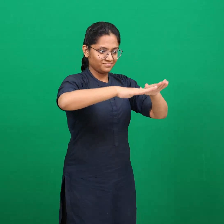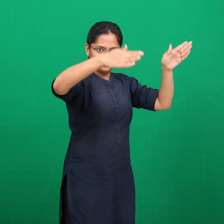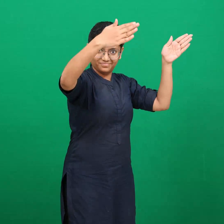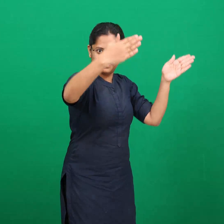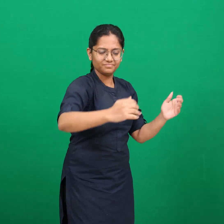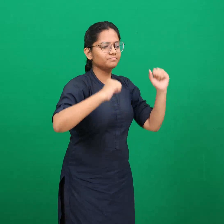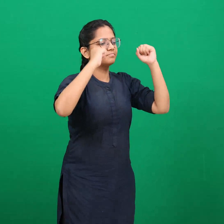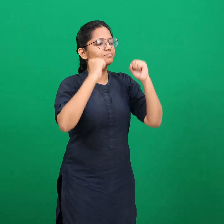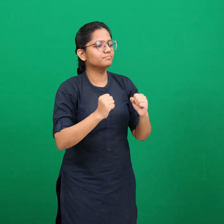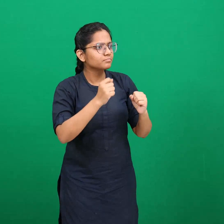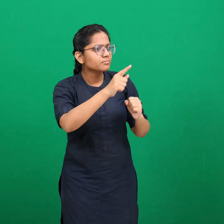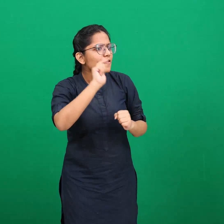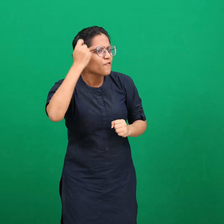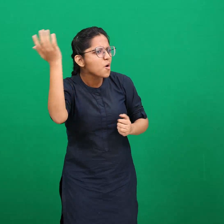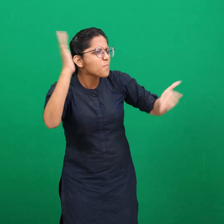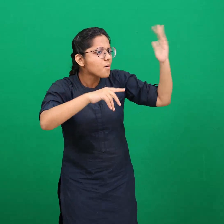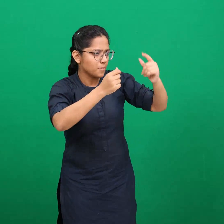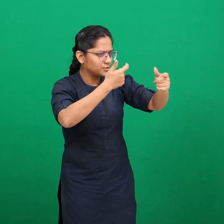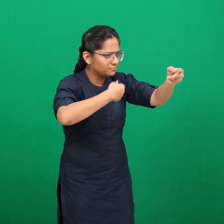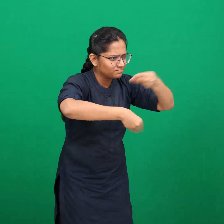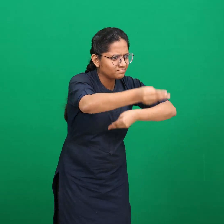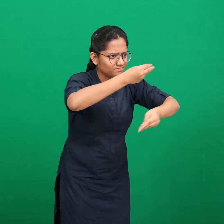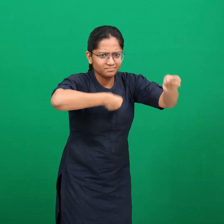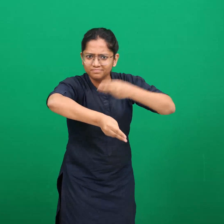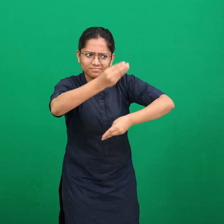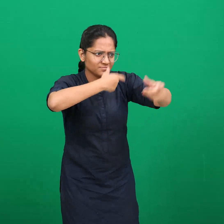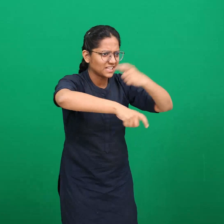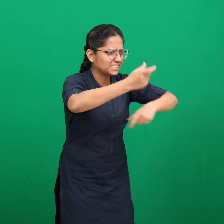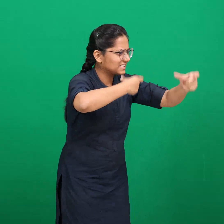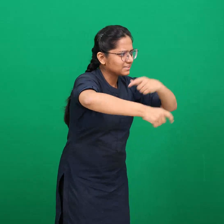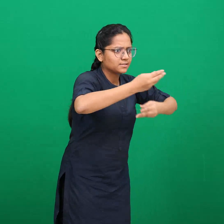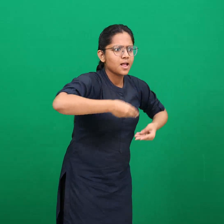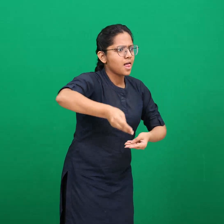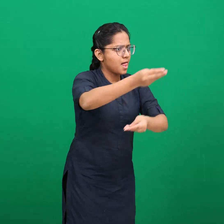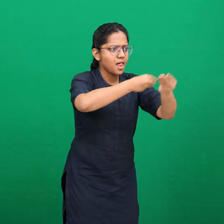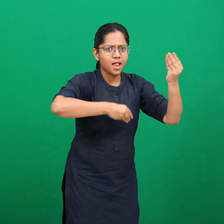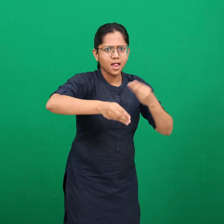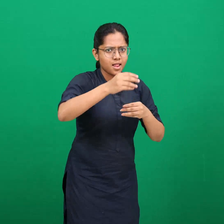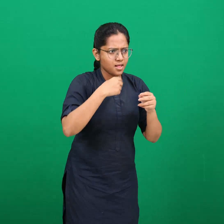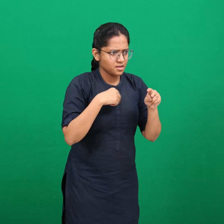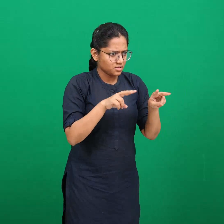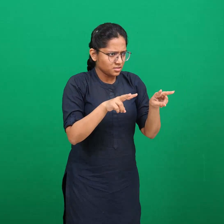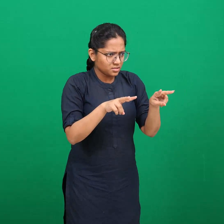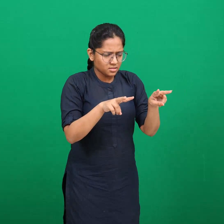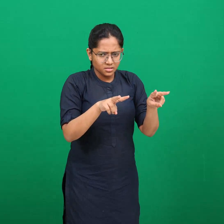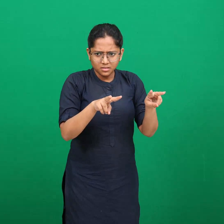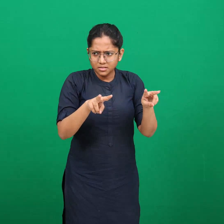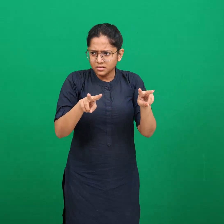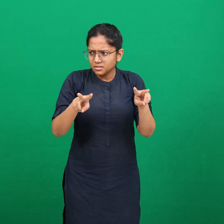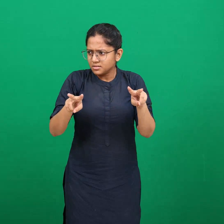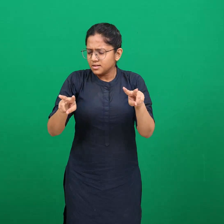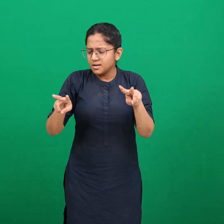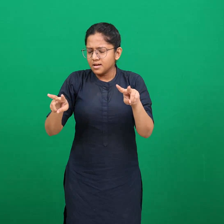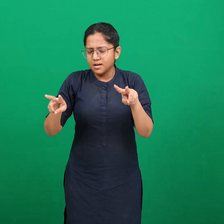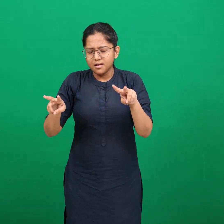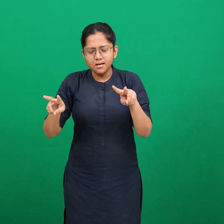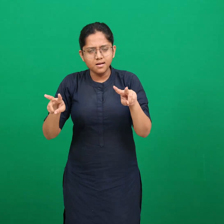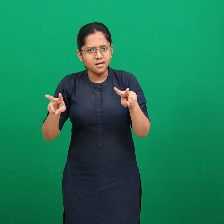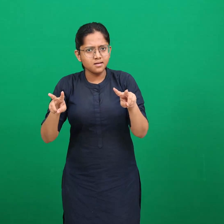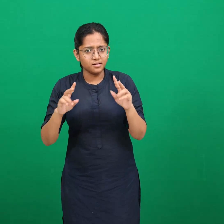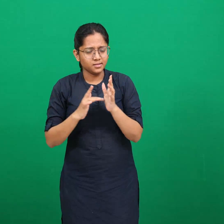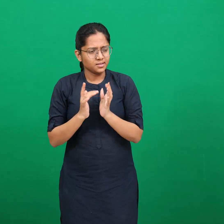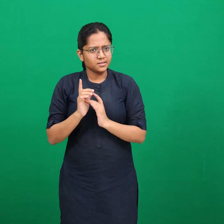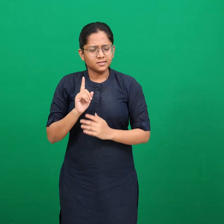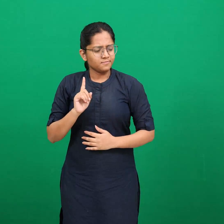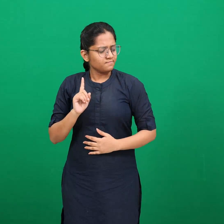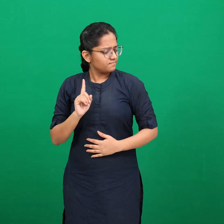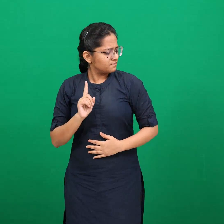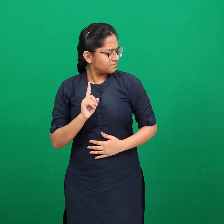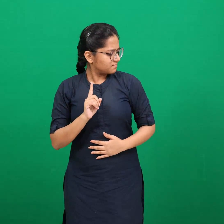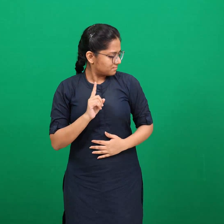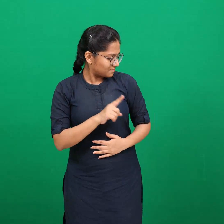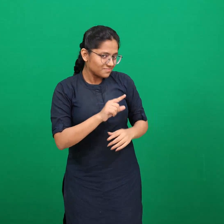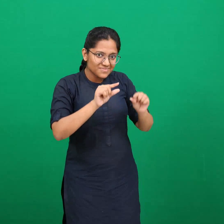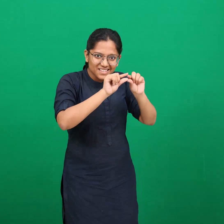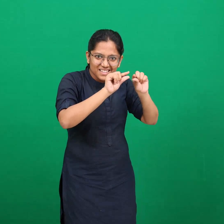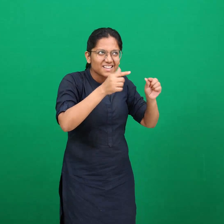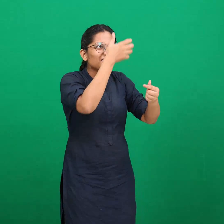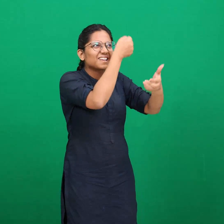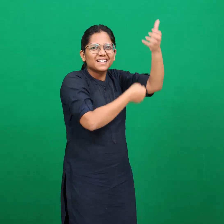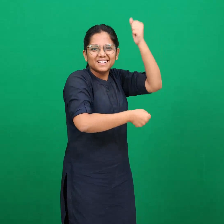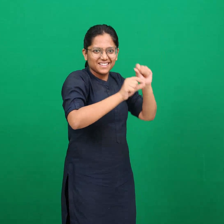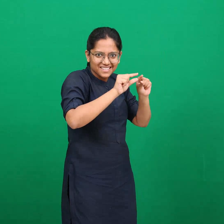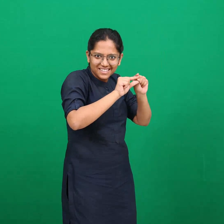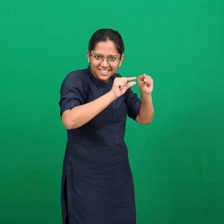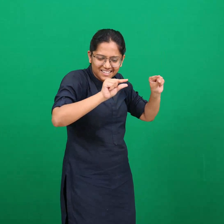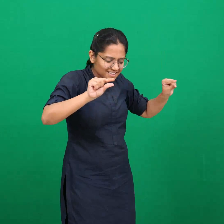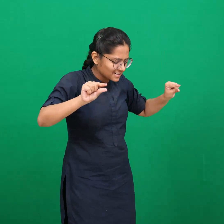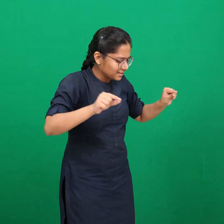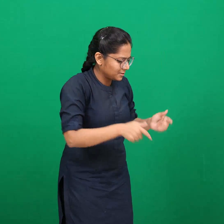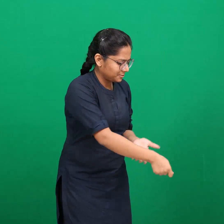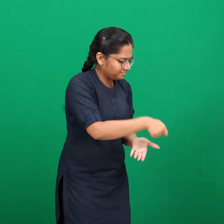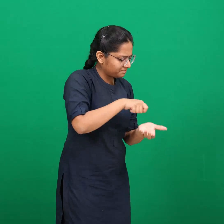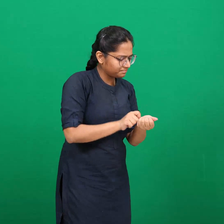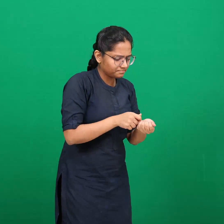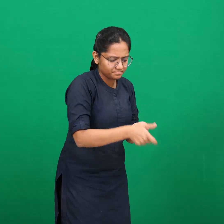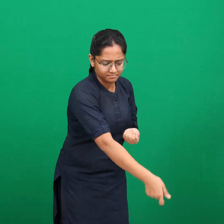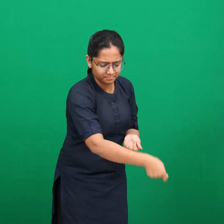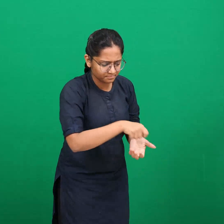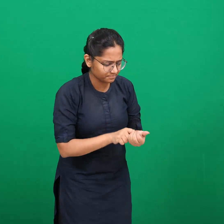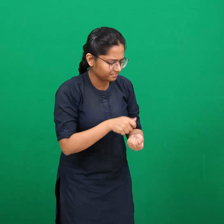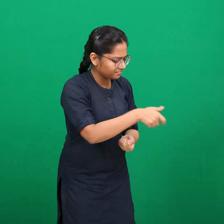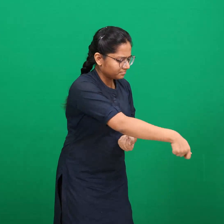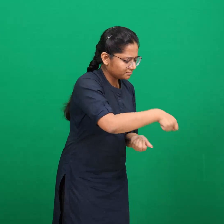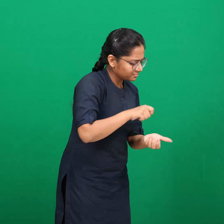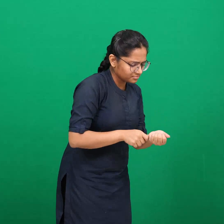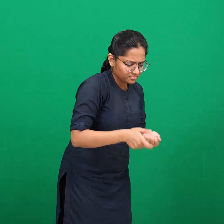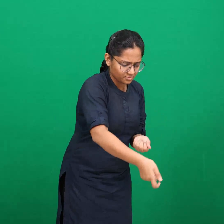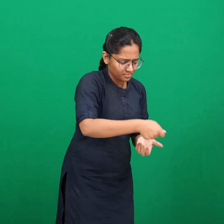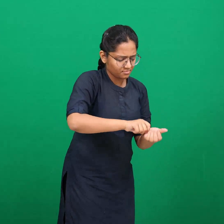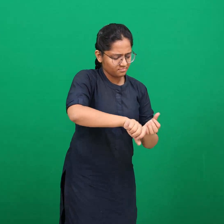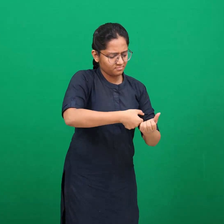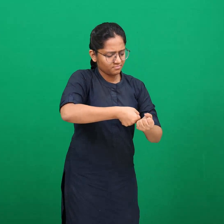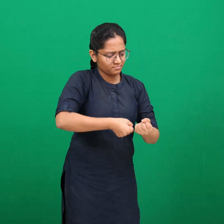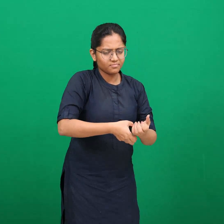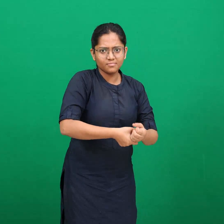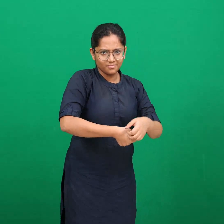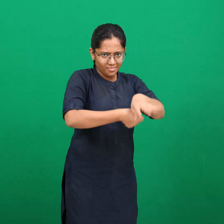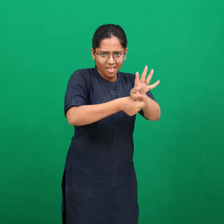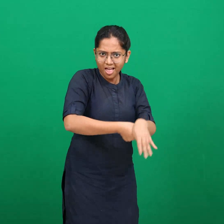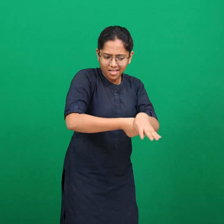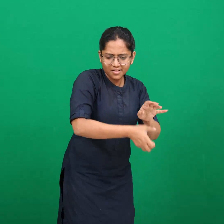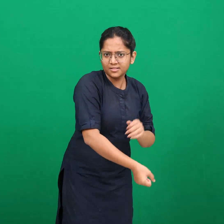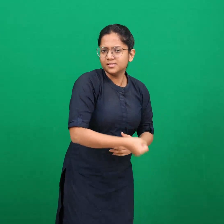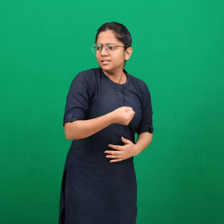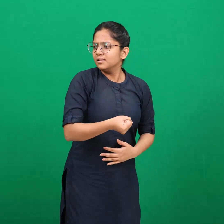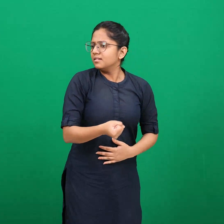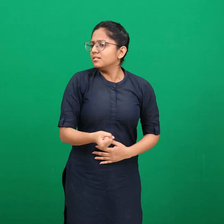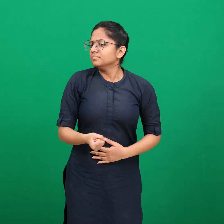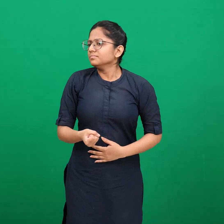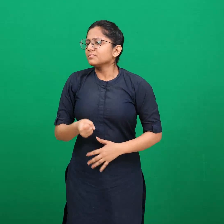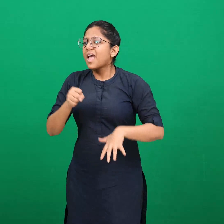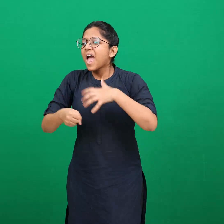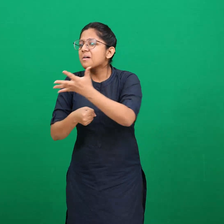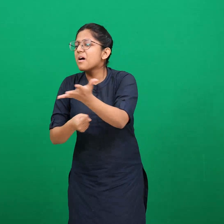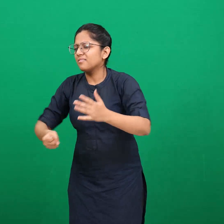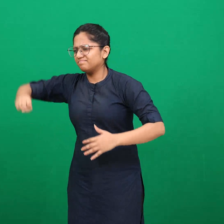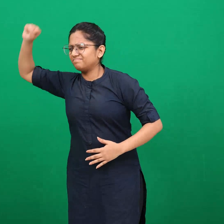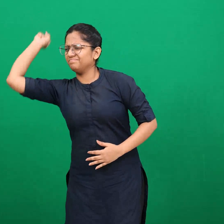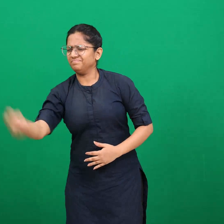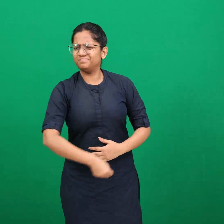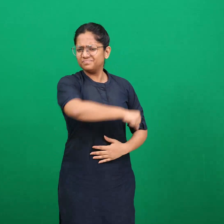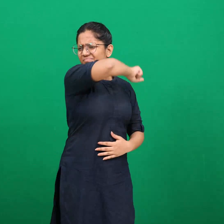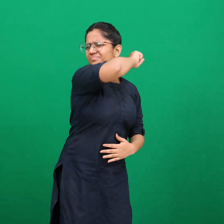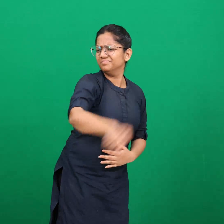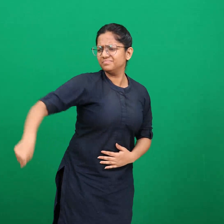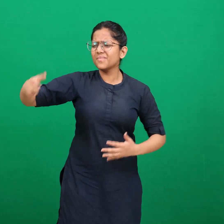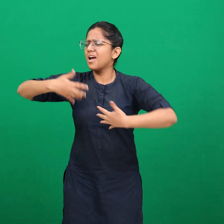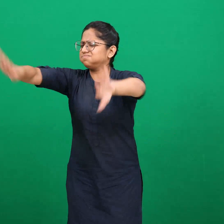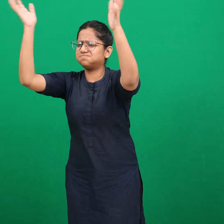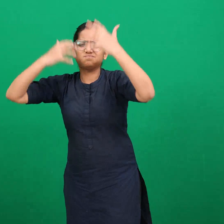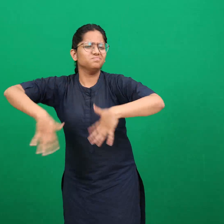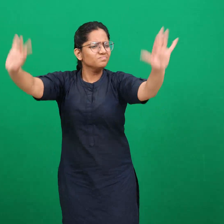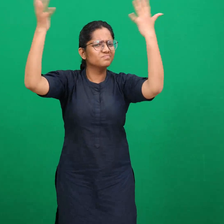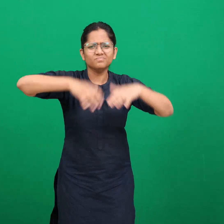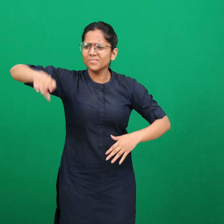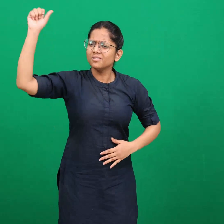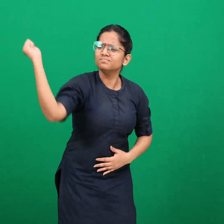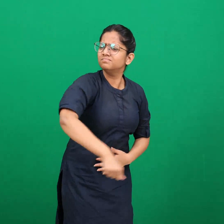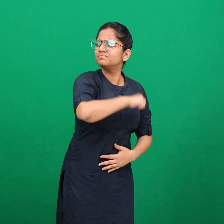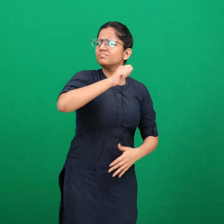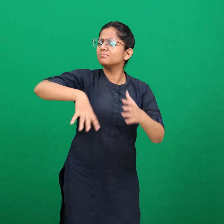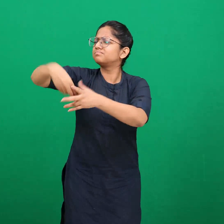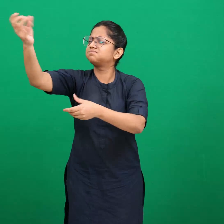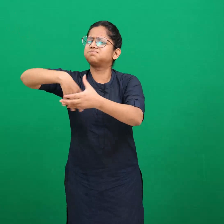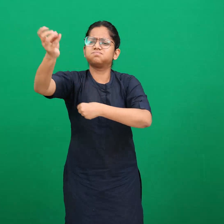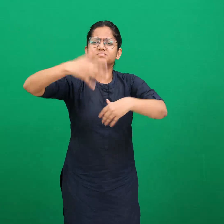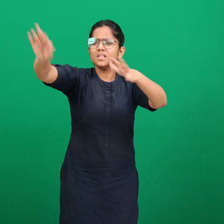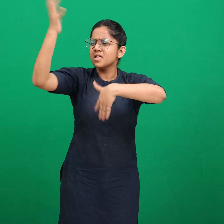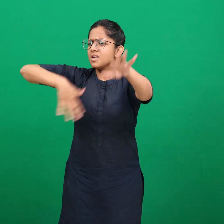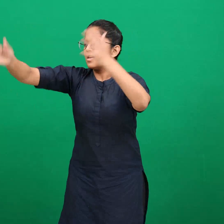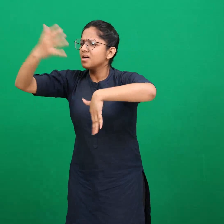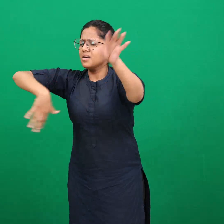So He made a whip out of cords and drove all from the temple courts, both sheep and cattle.